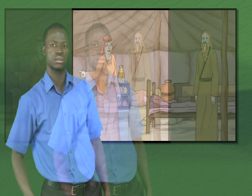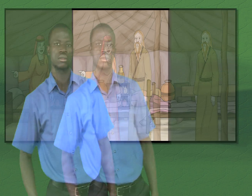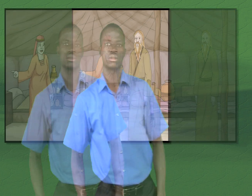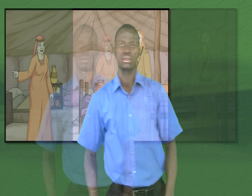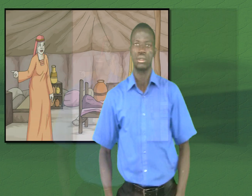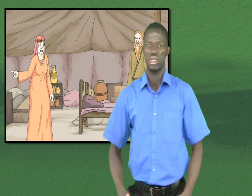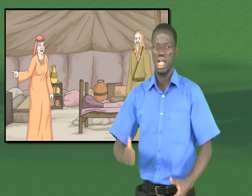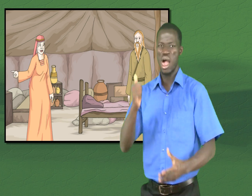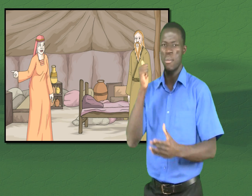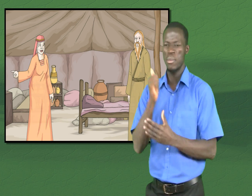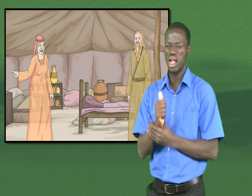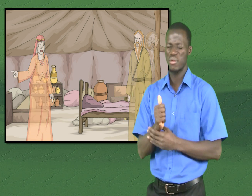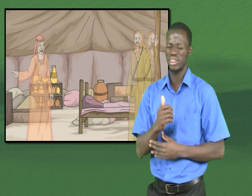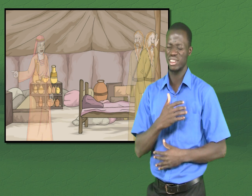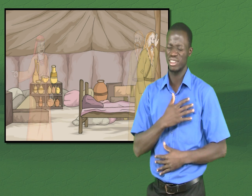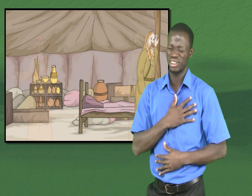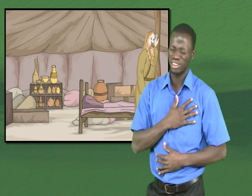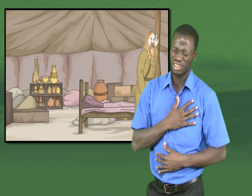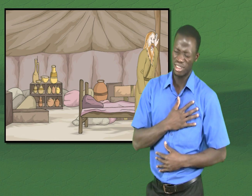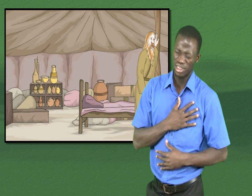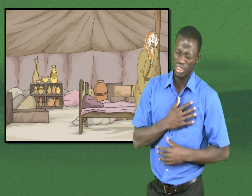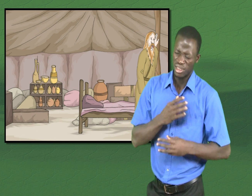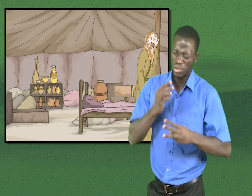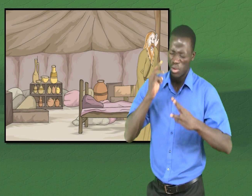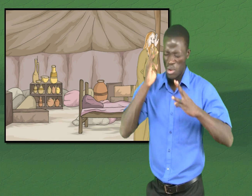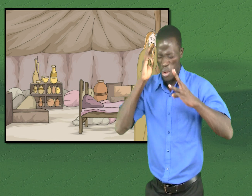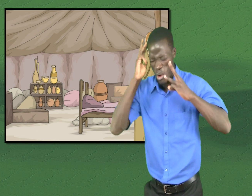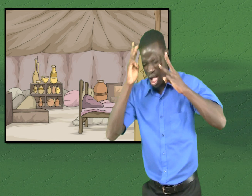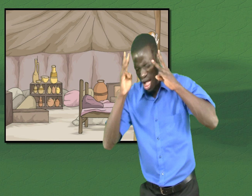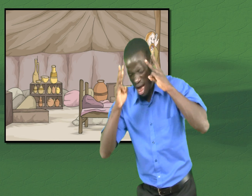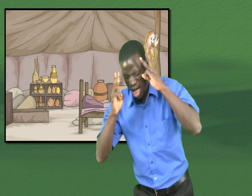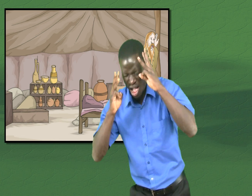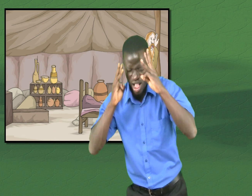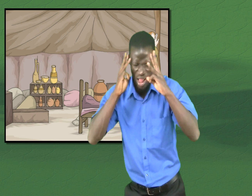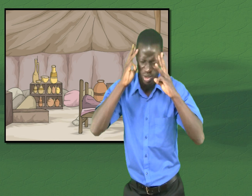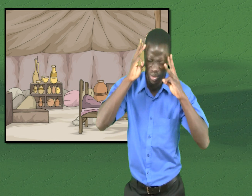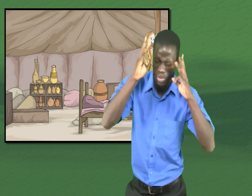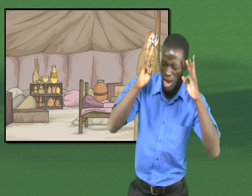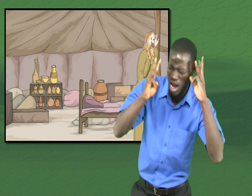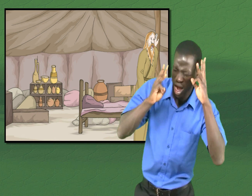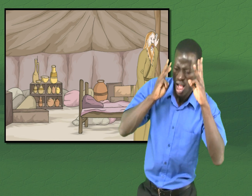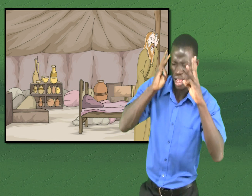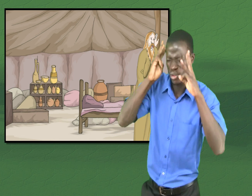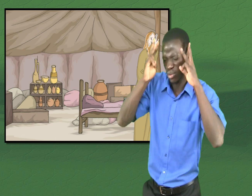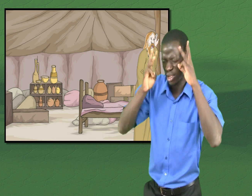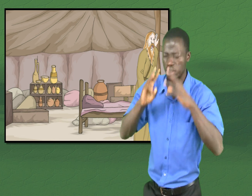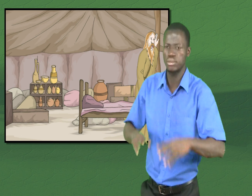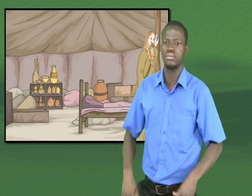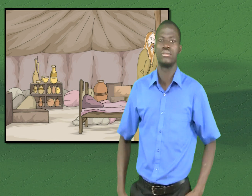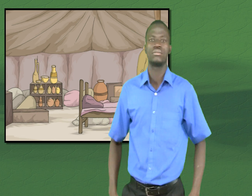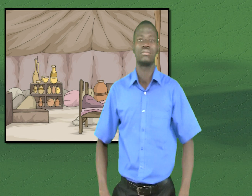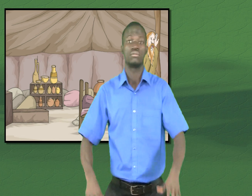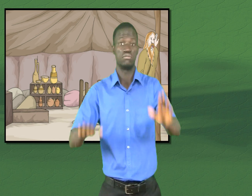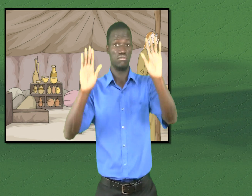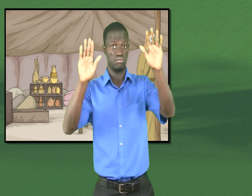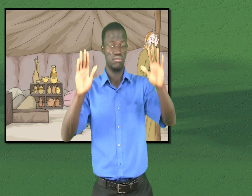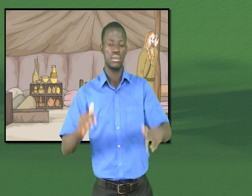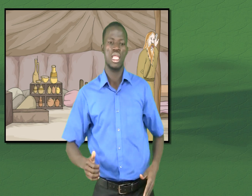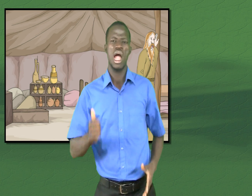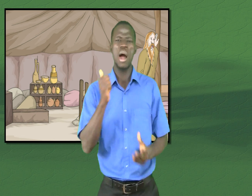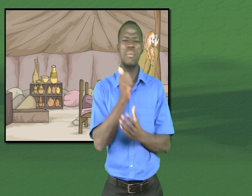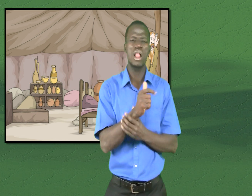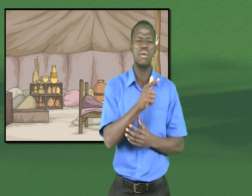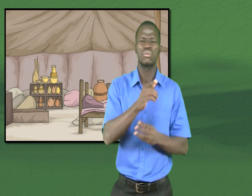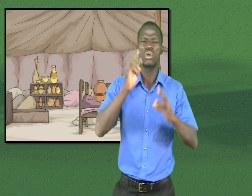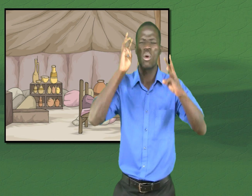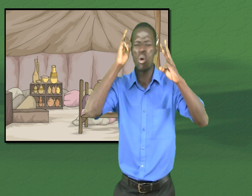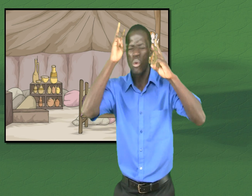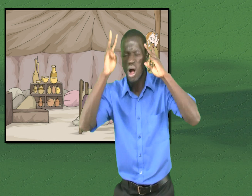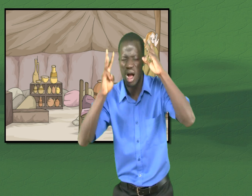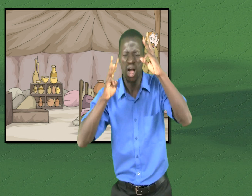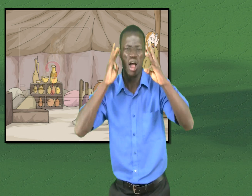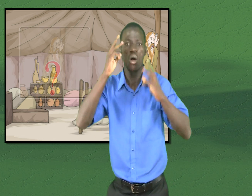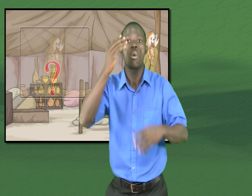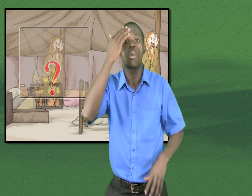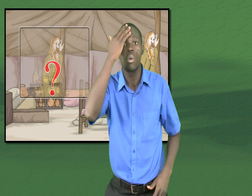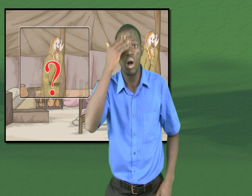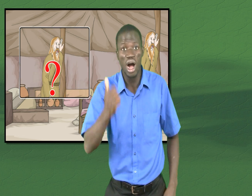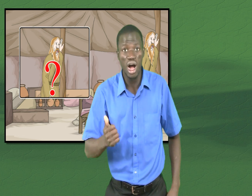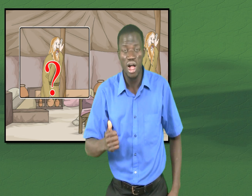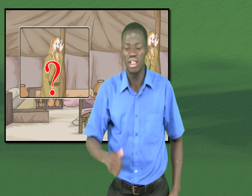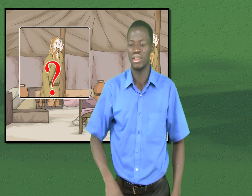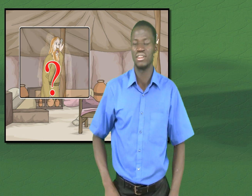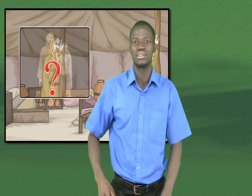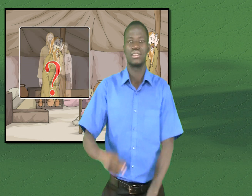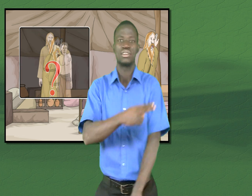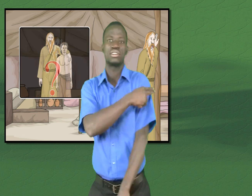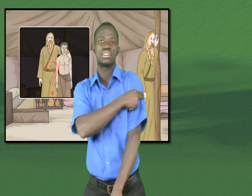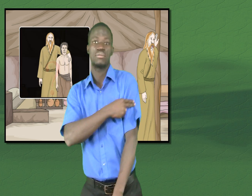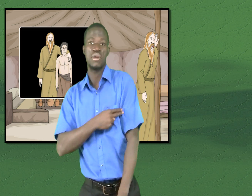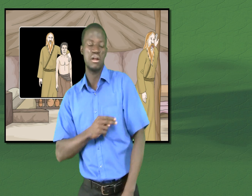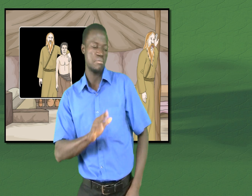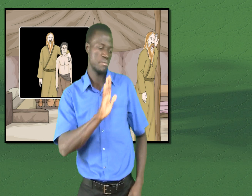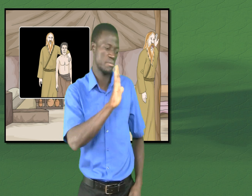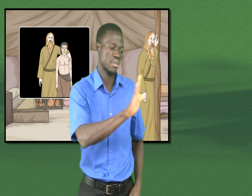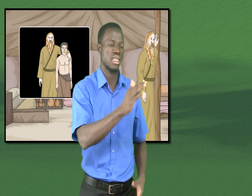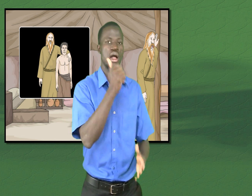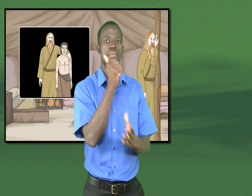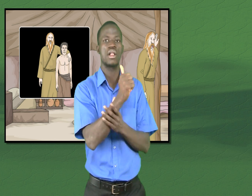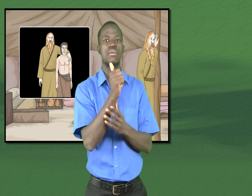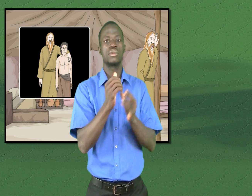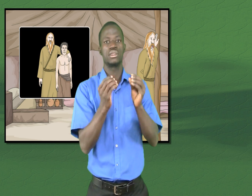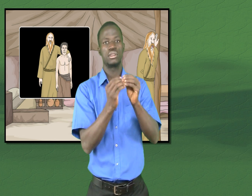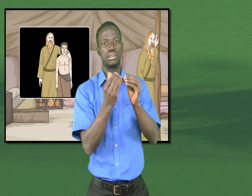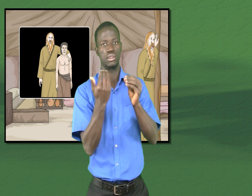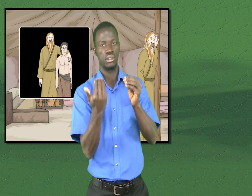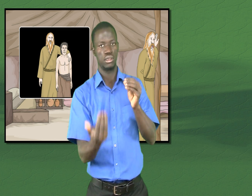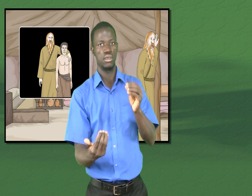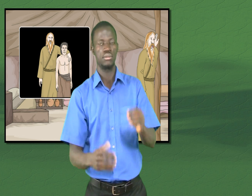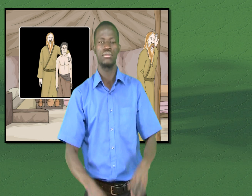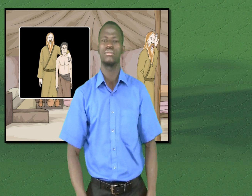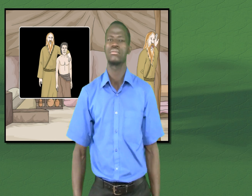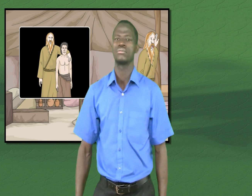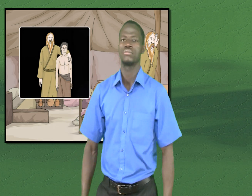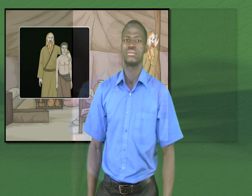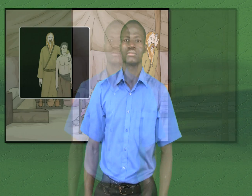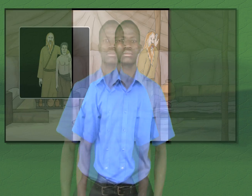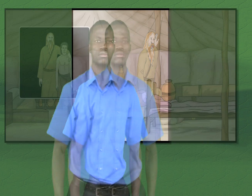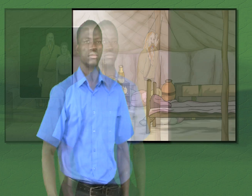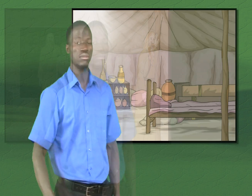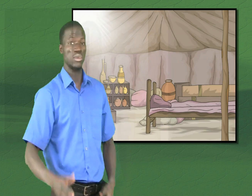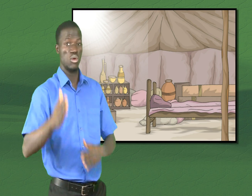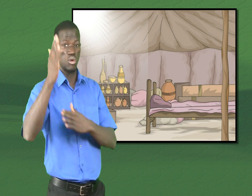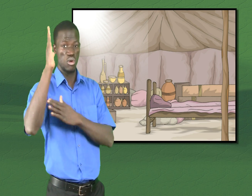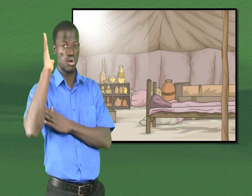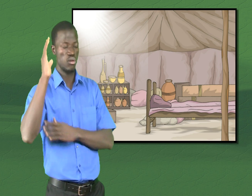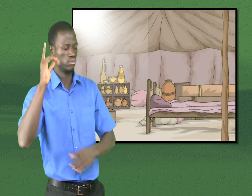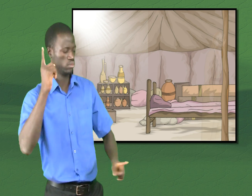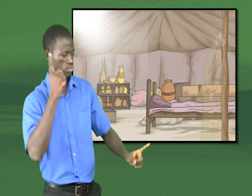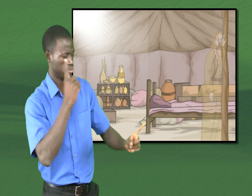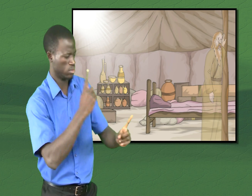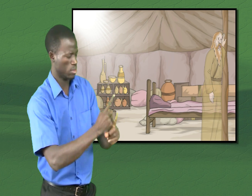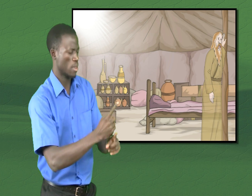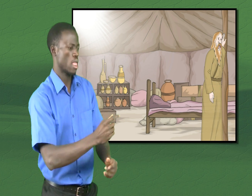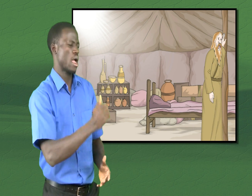Now this matter distressed Abraham greatly because it concerned his son Ishmael.